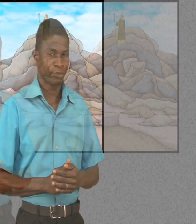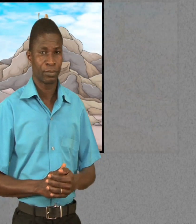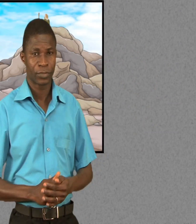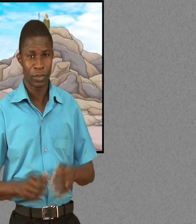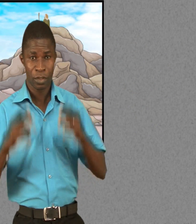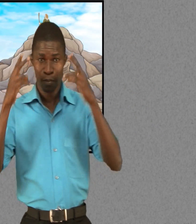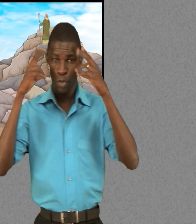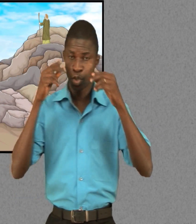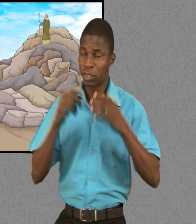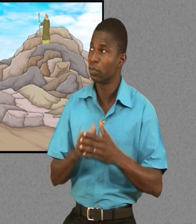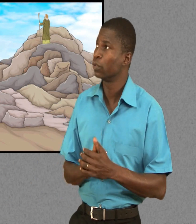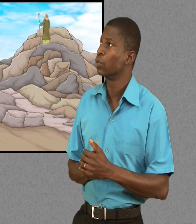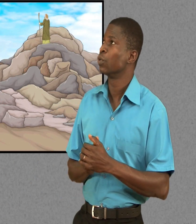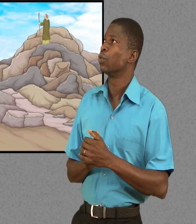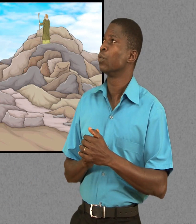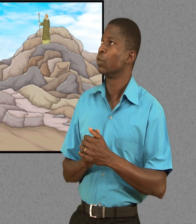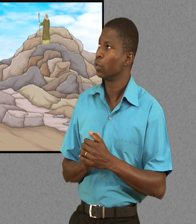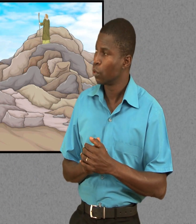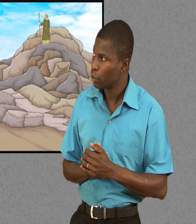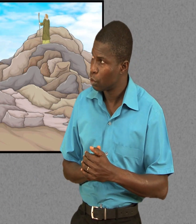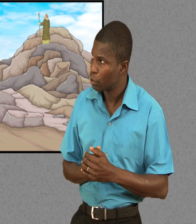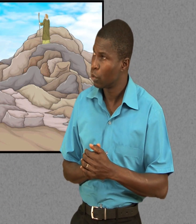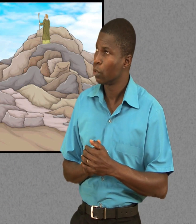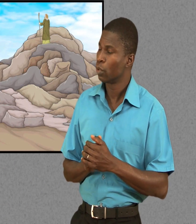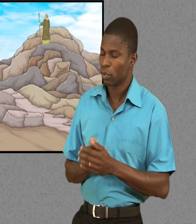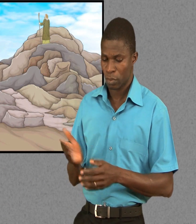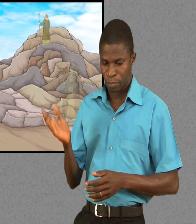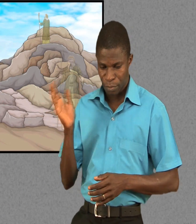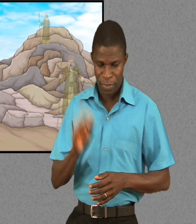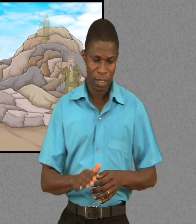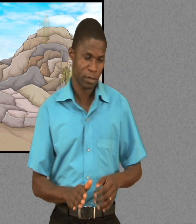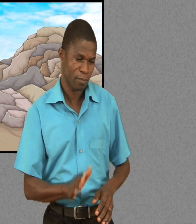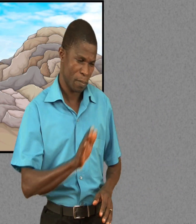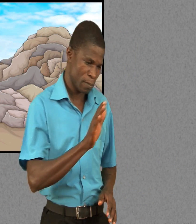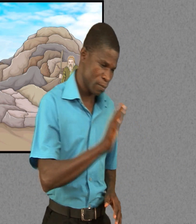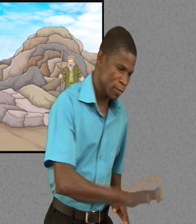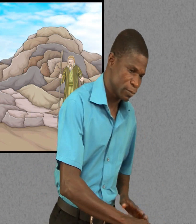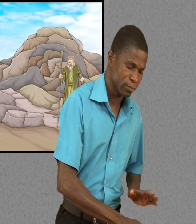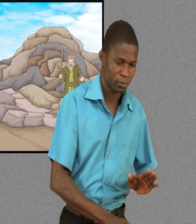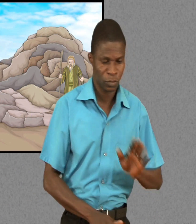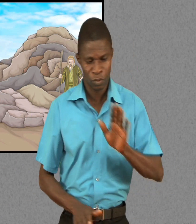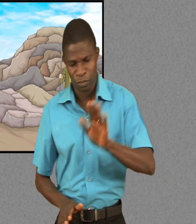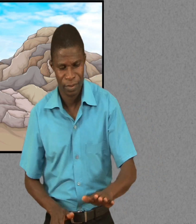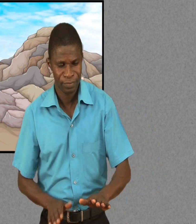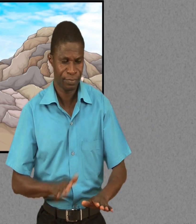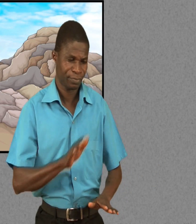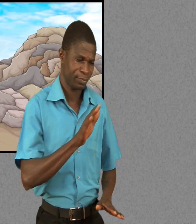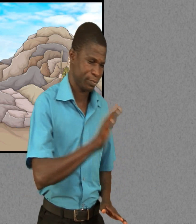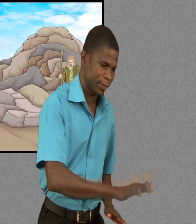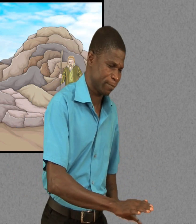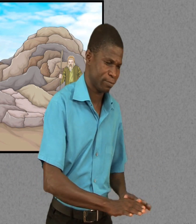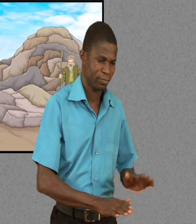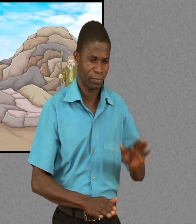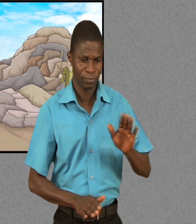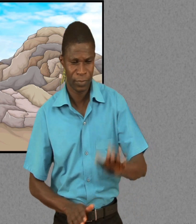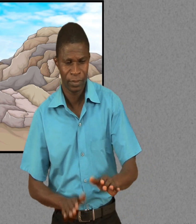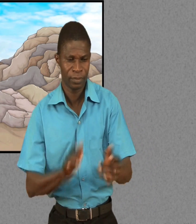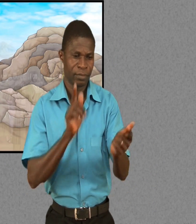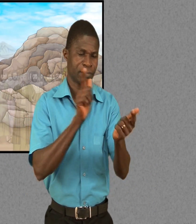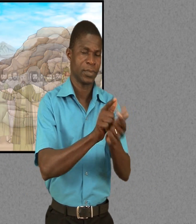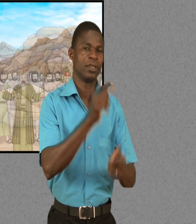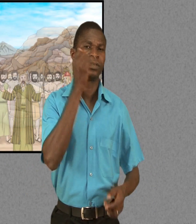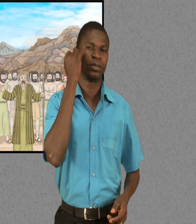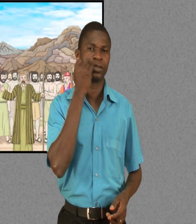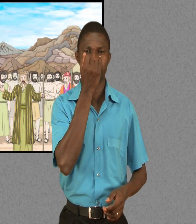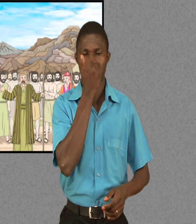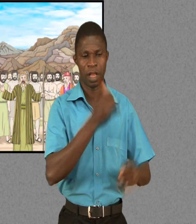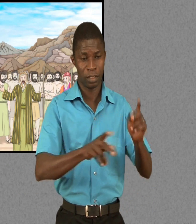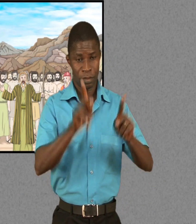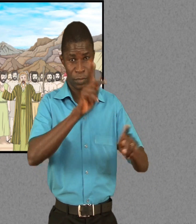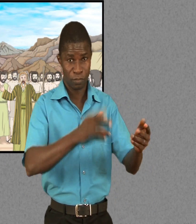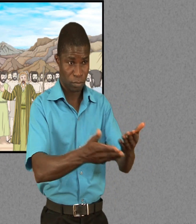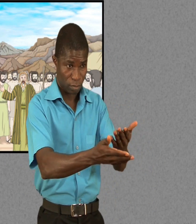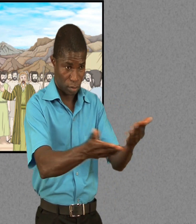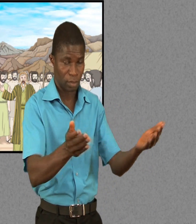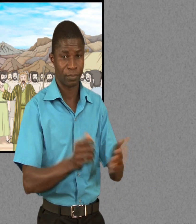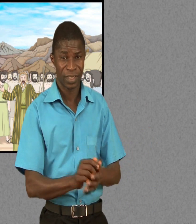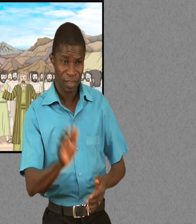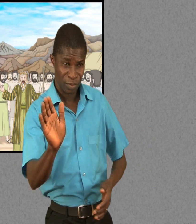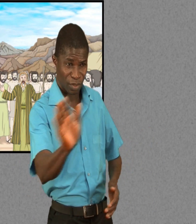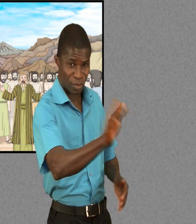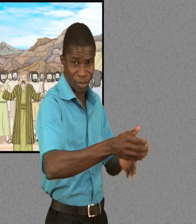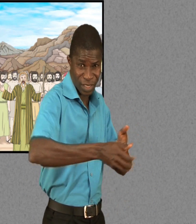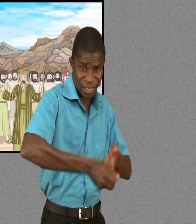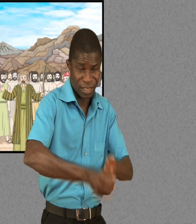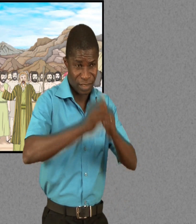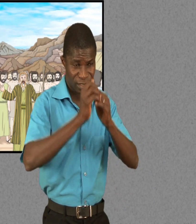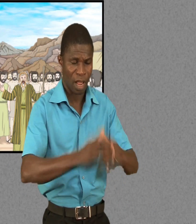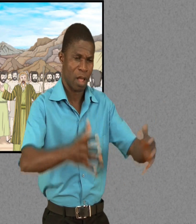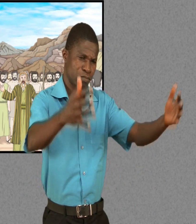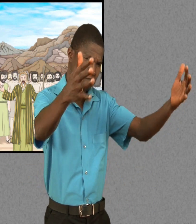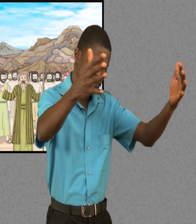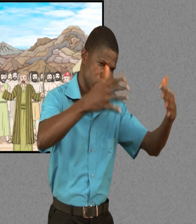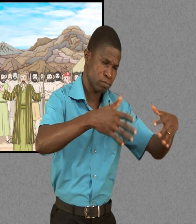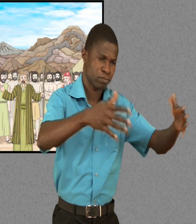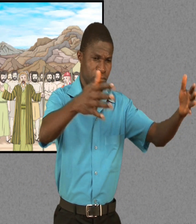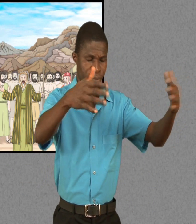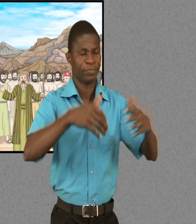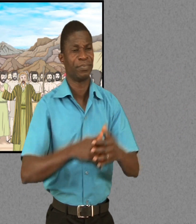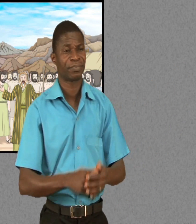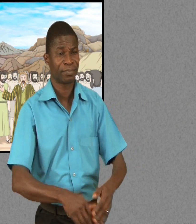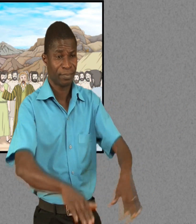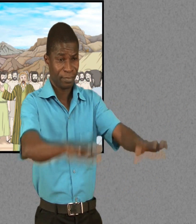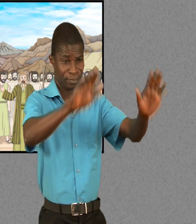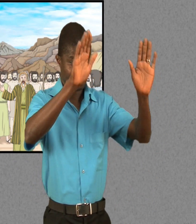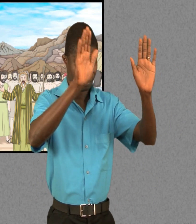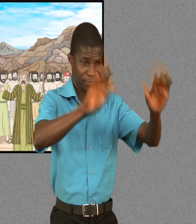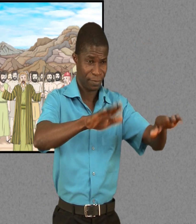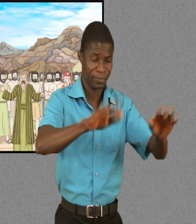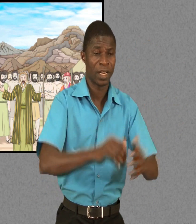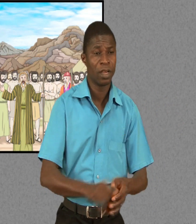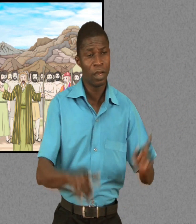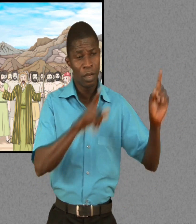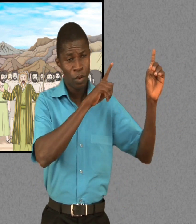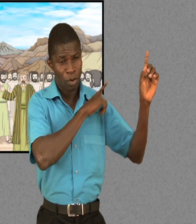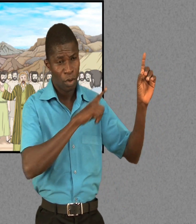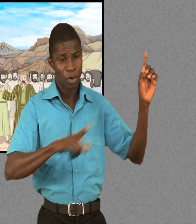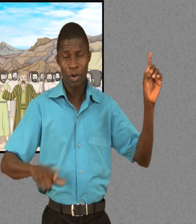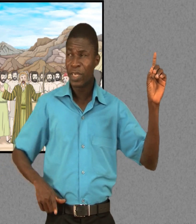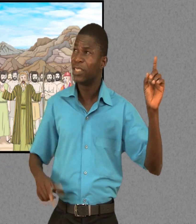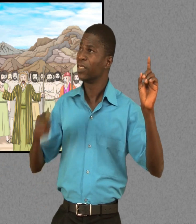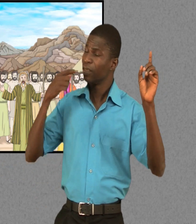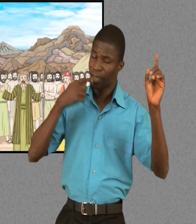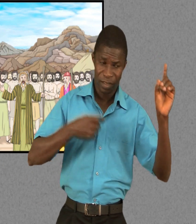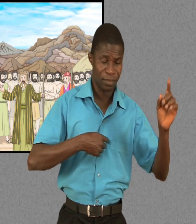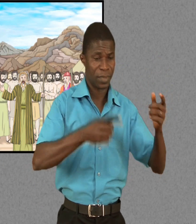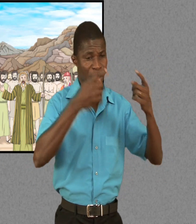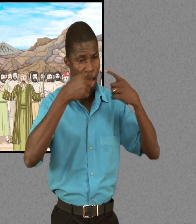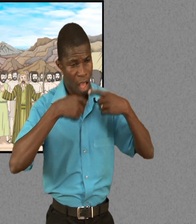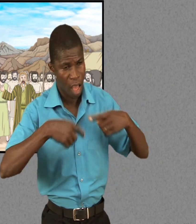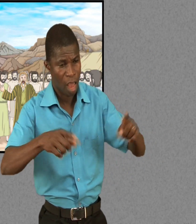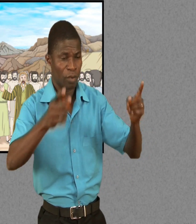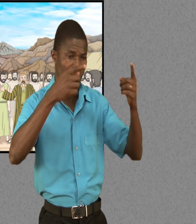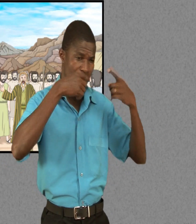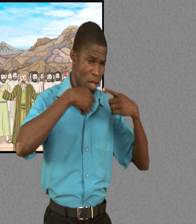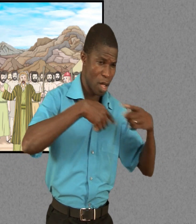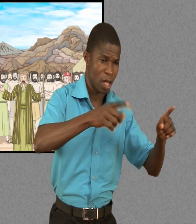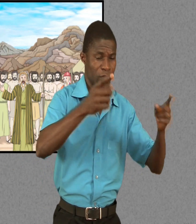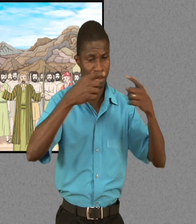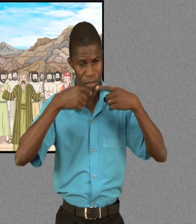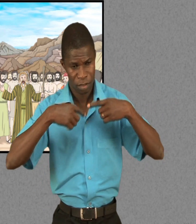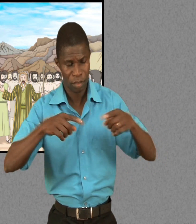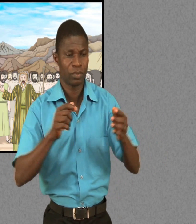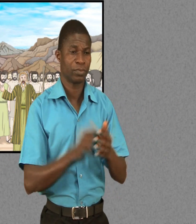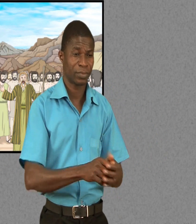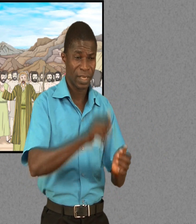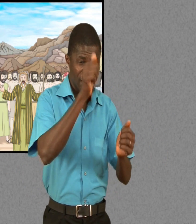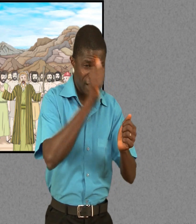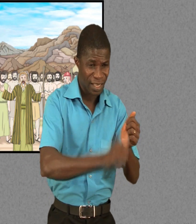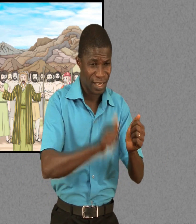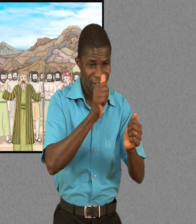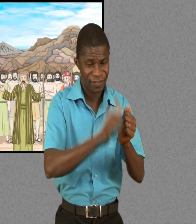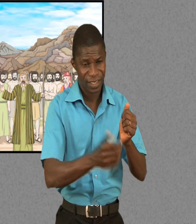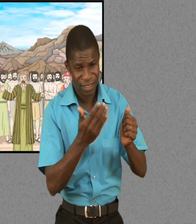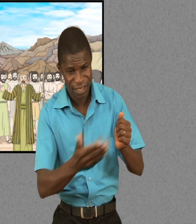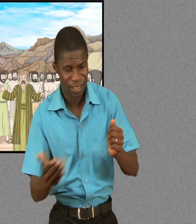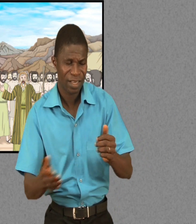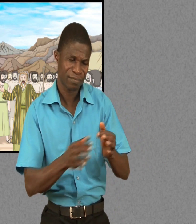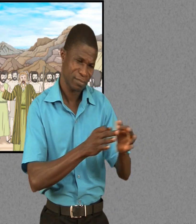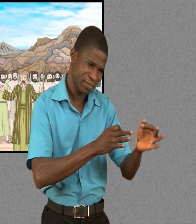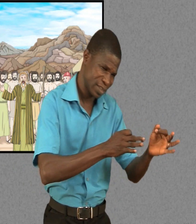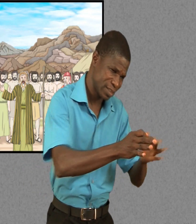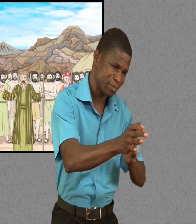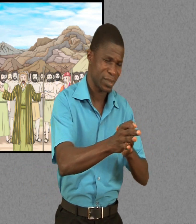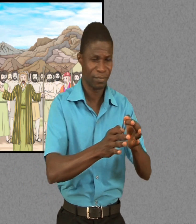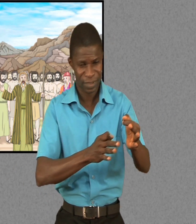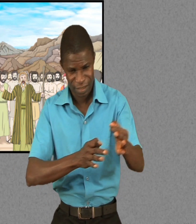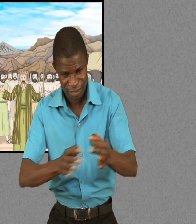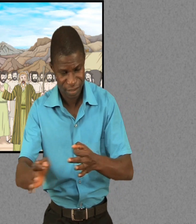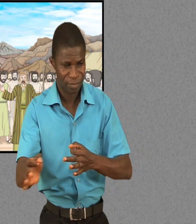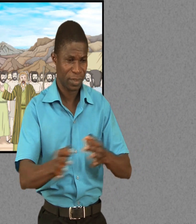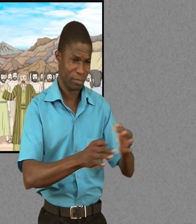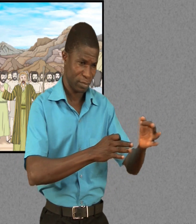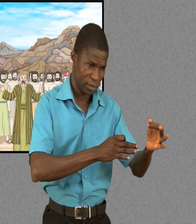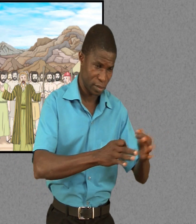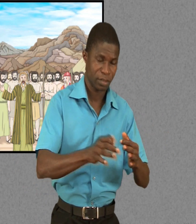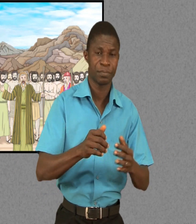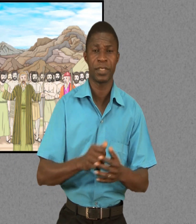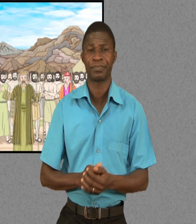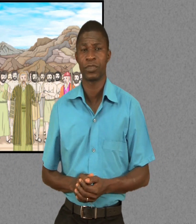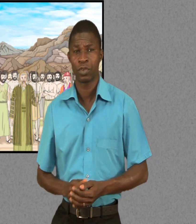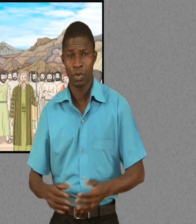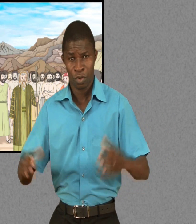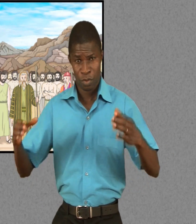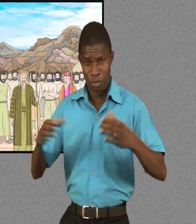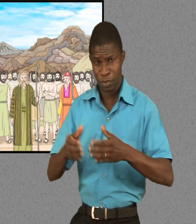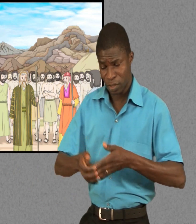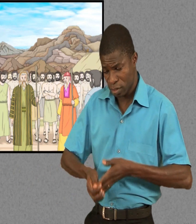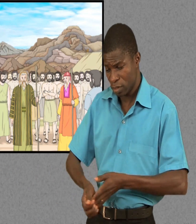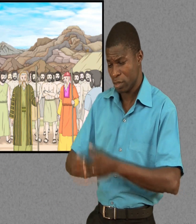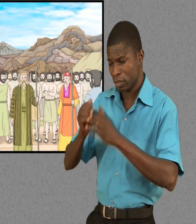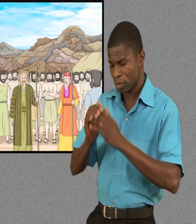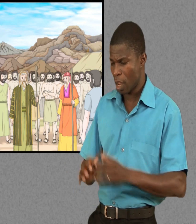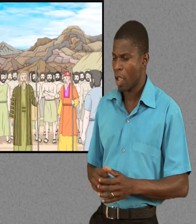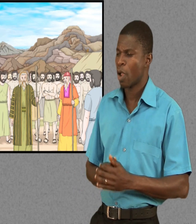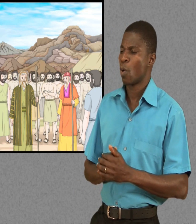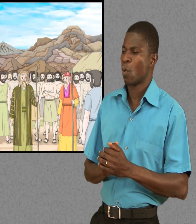So Moses went back and summoned the elders of the people and set before them all these words that the LORD had commanded him.